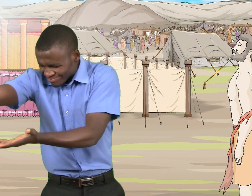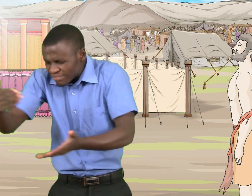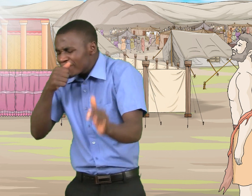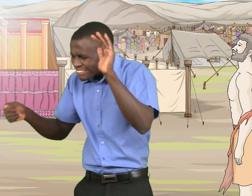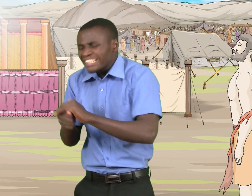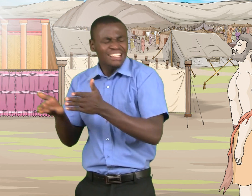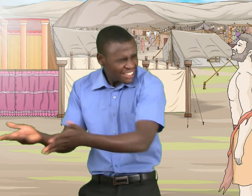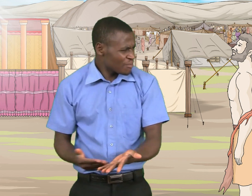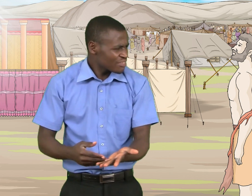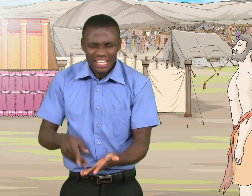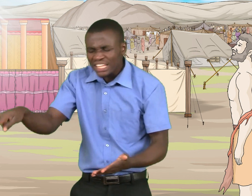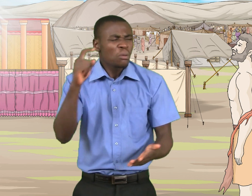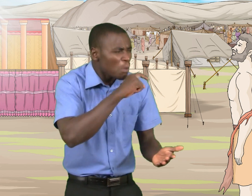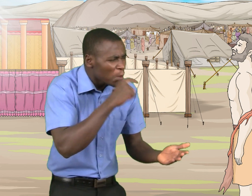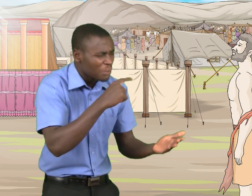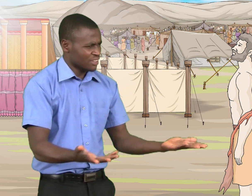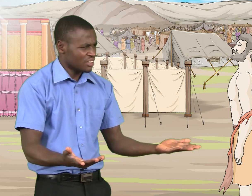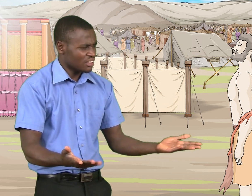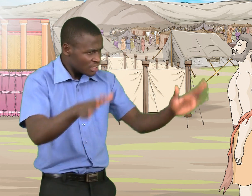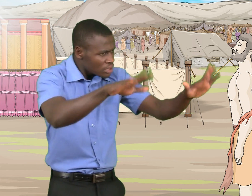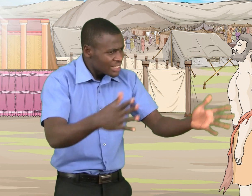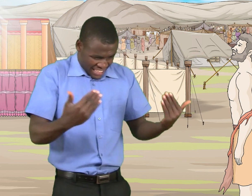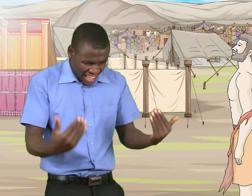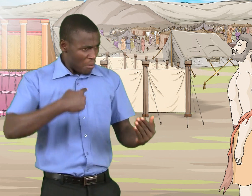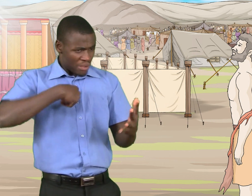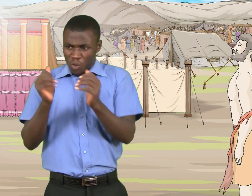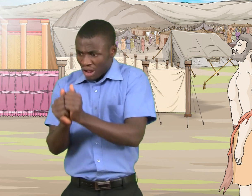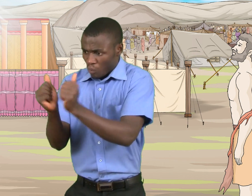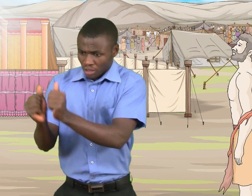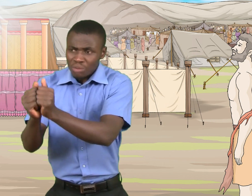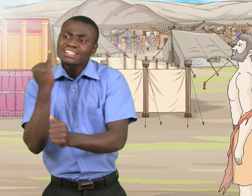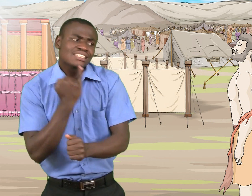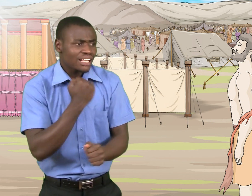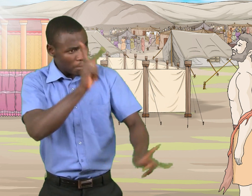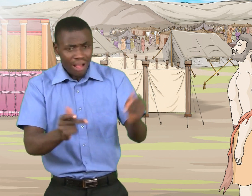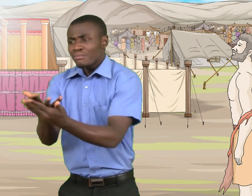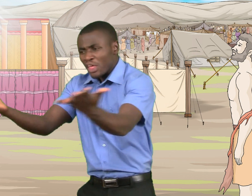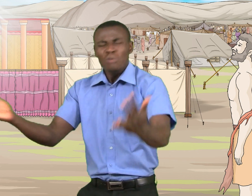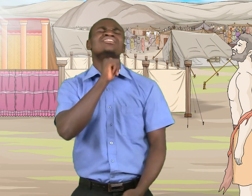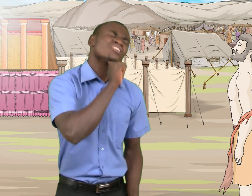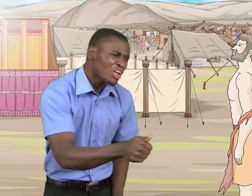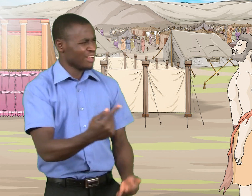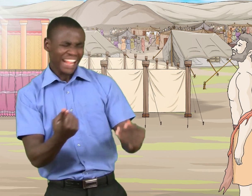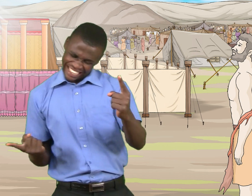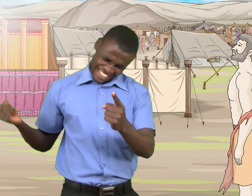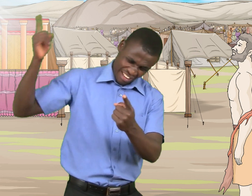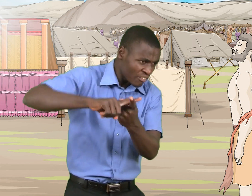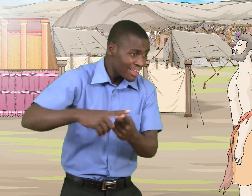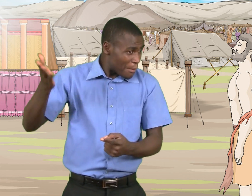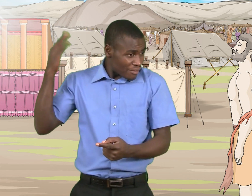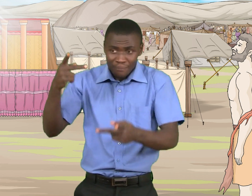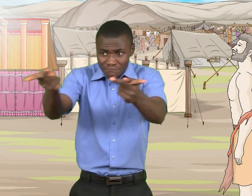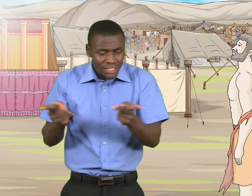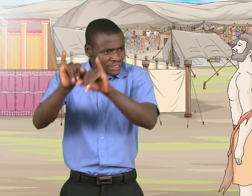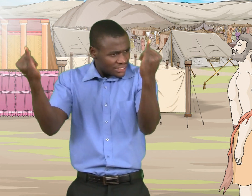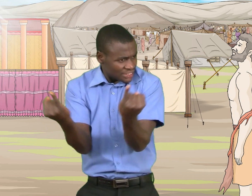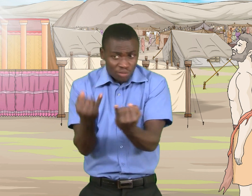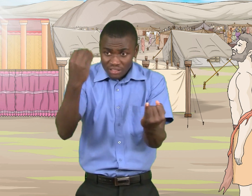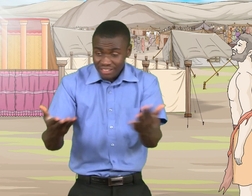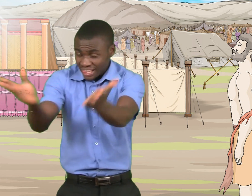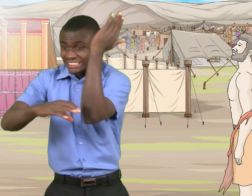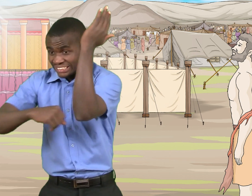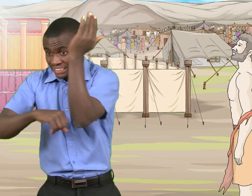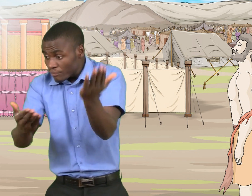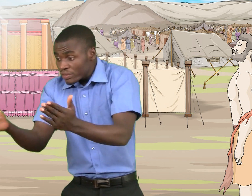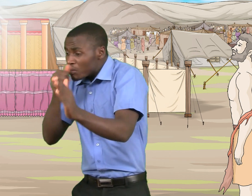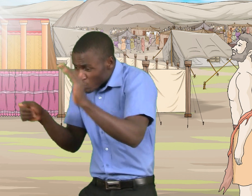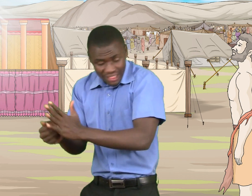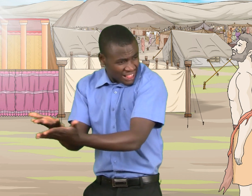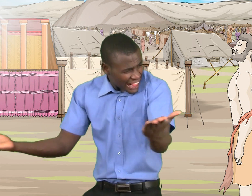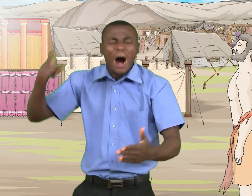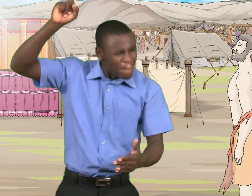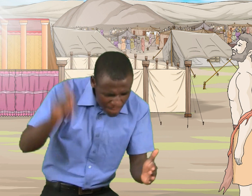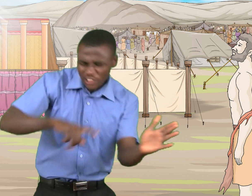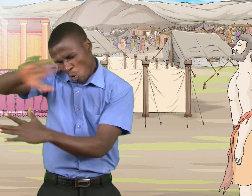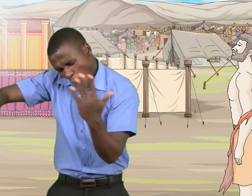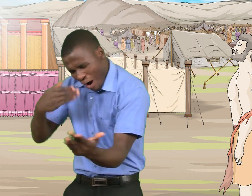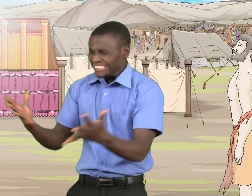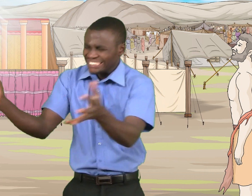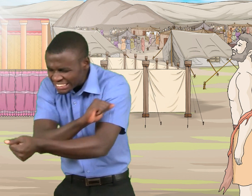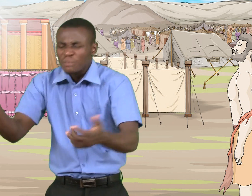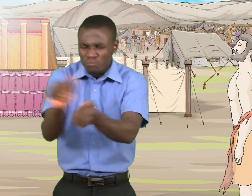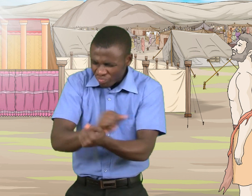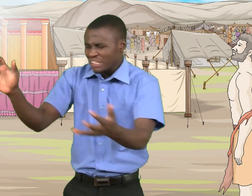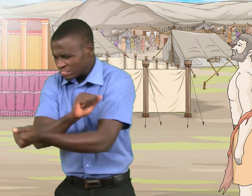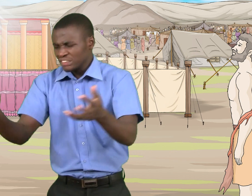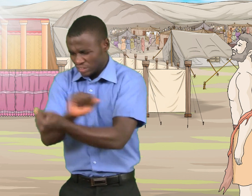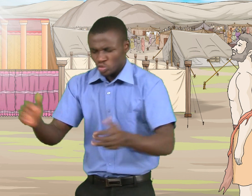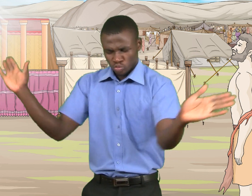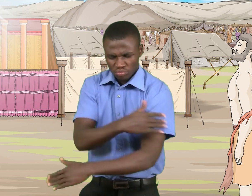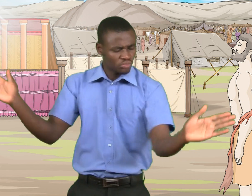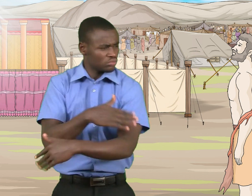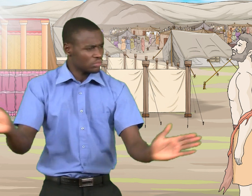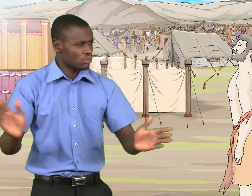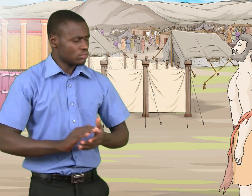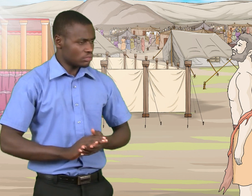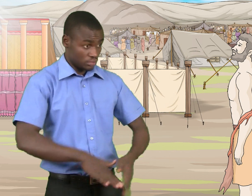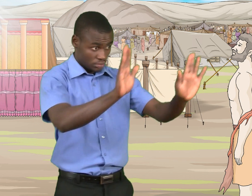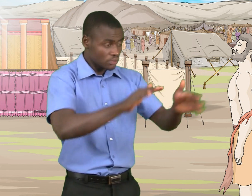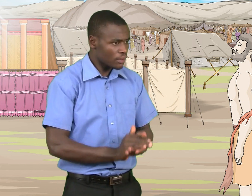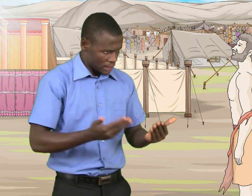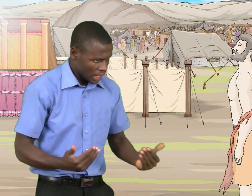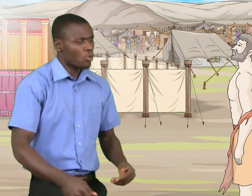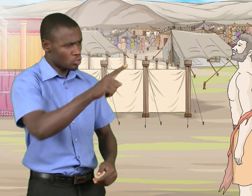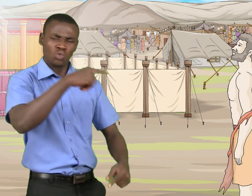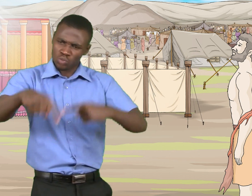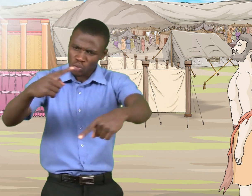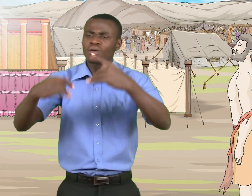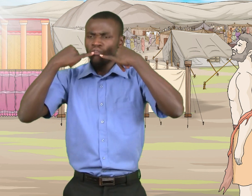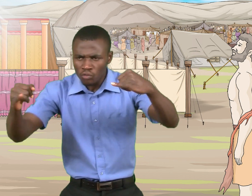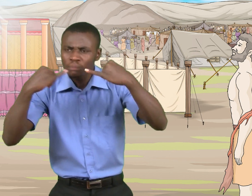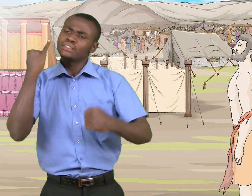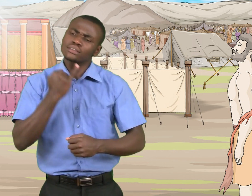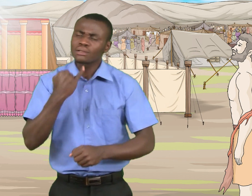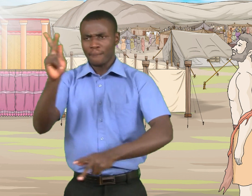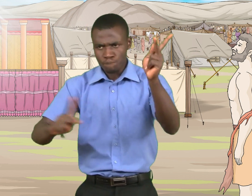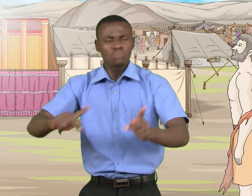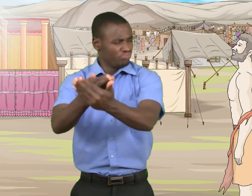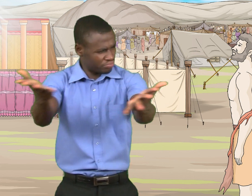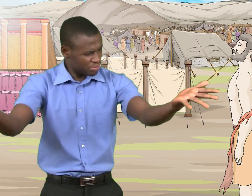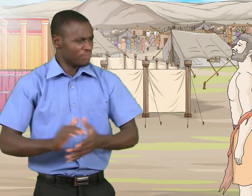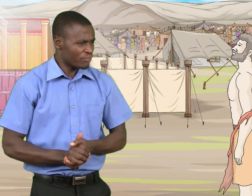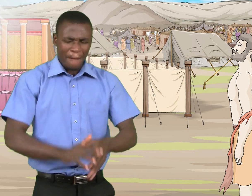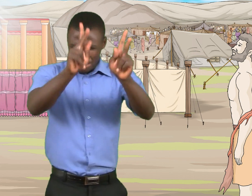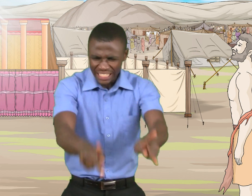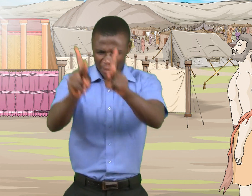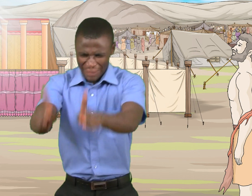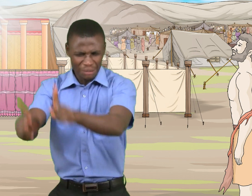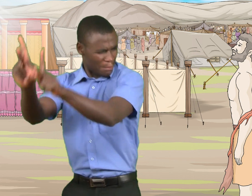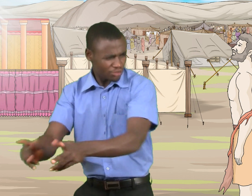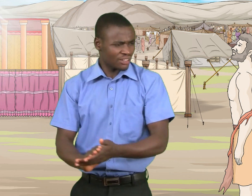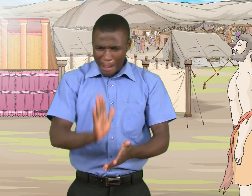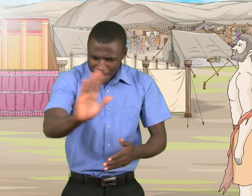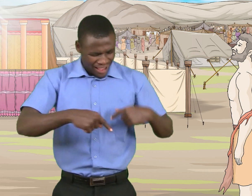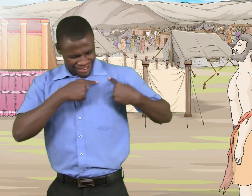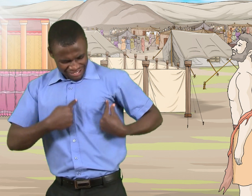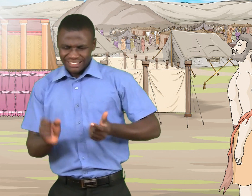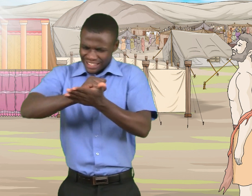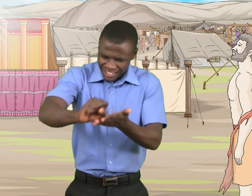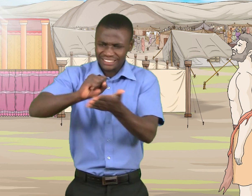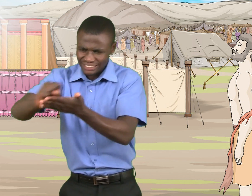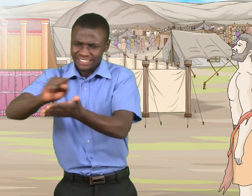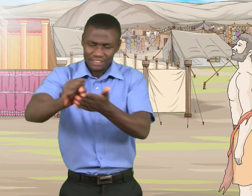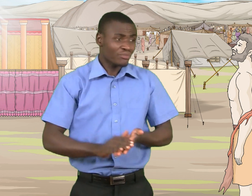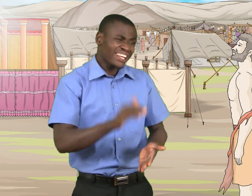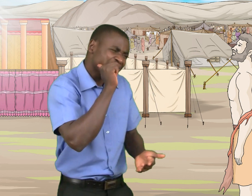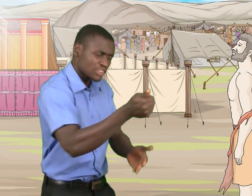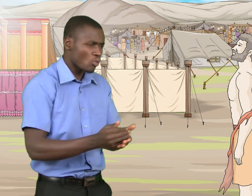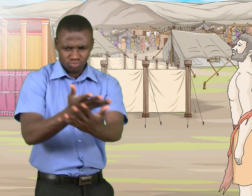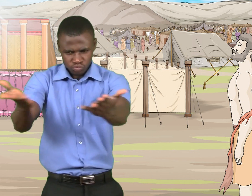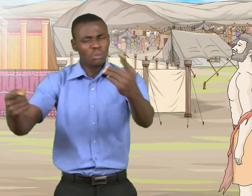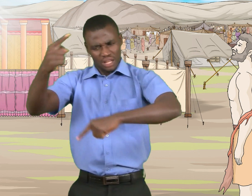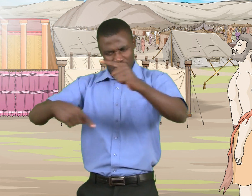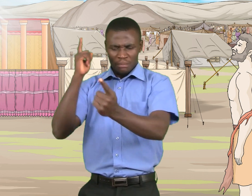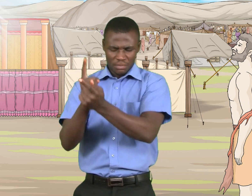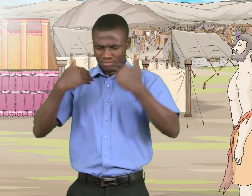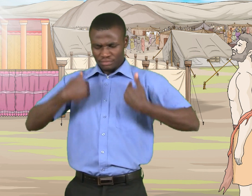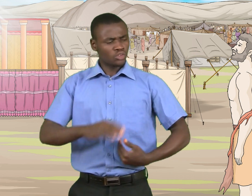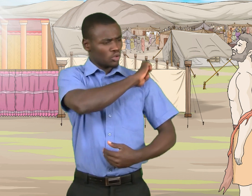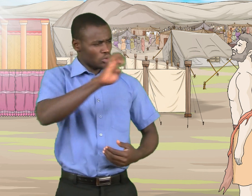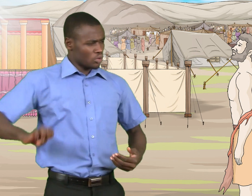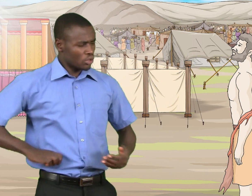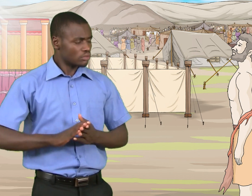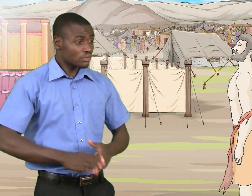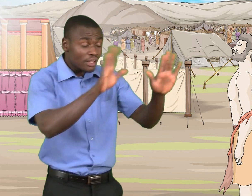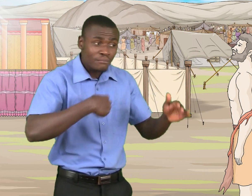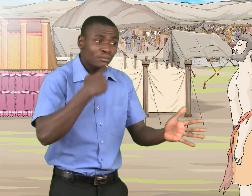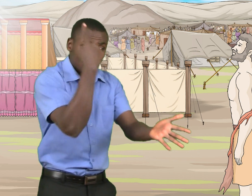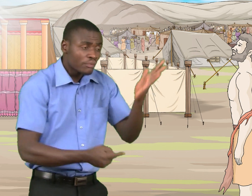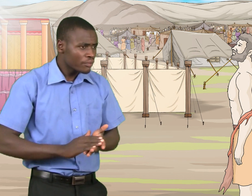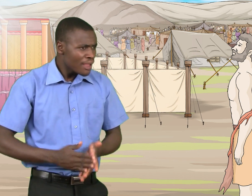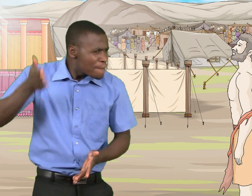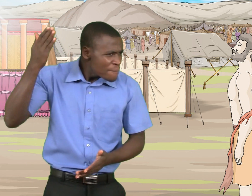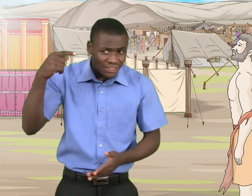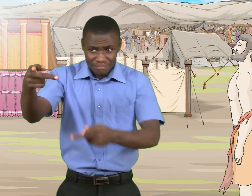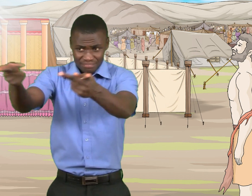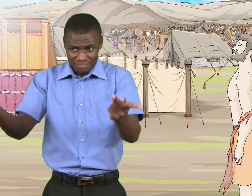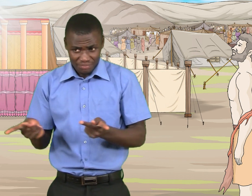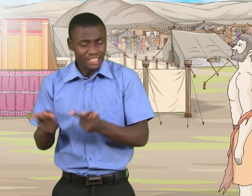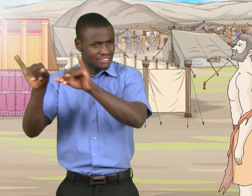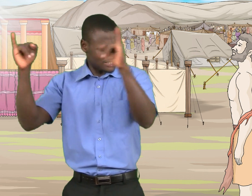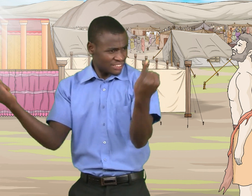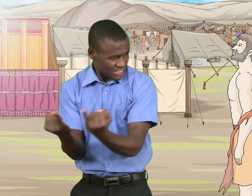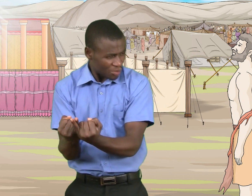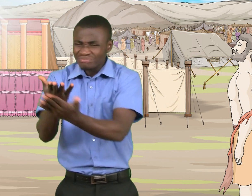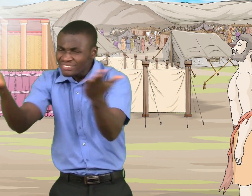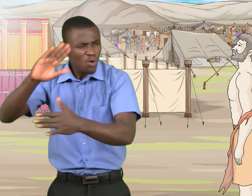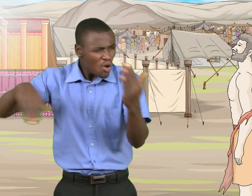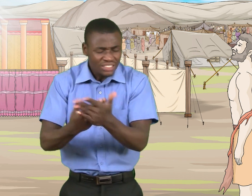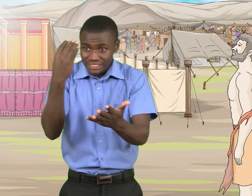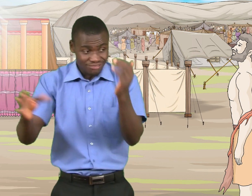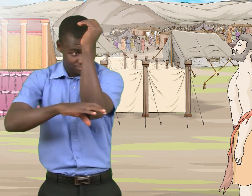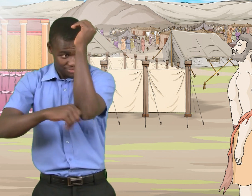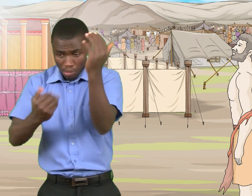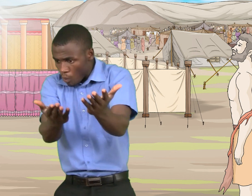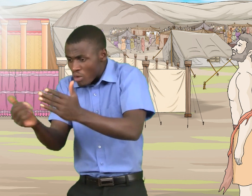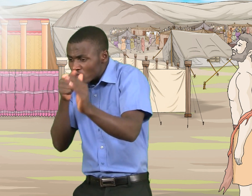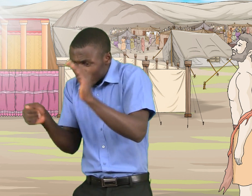Indeed, they have stolen and lied, and they have put these things with their own possessions. This is why the Israelites cannot stand against their enemies.